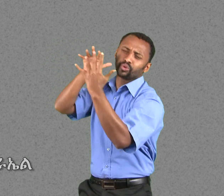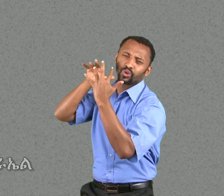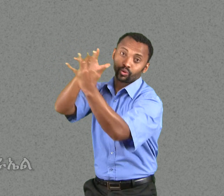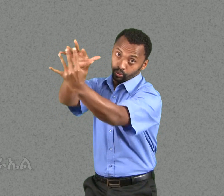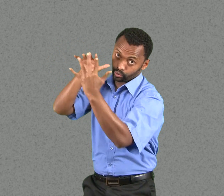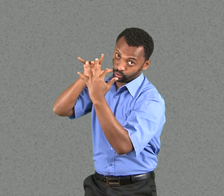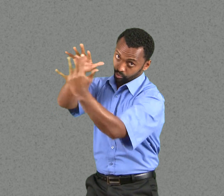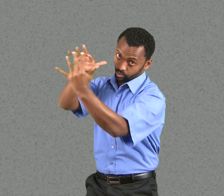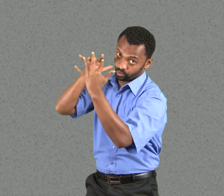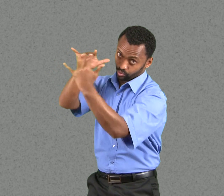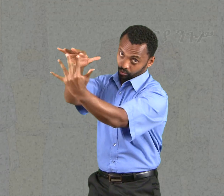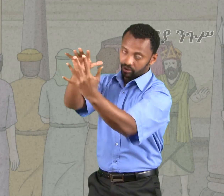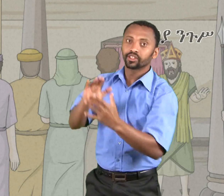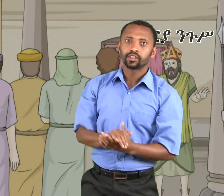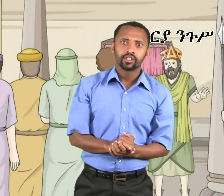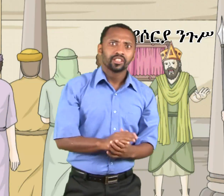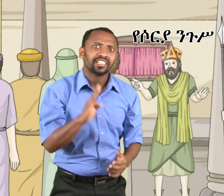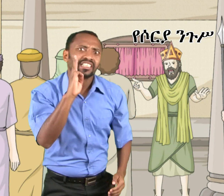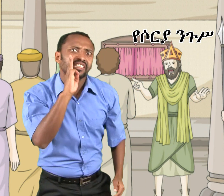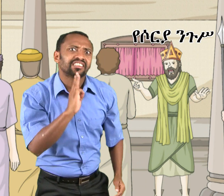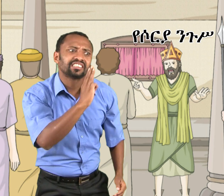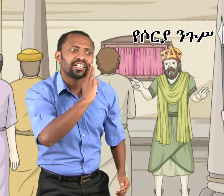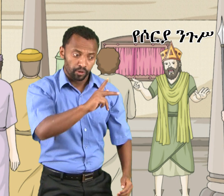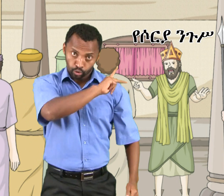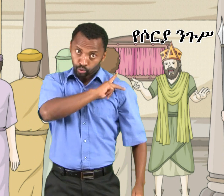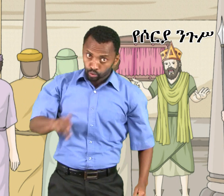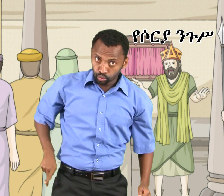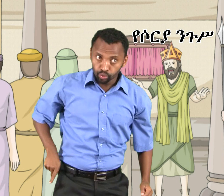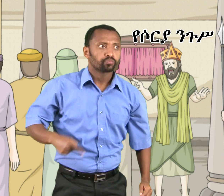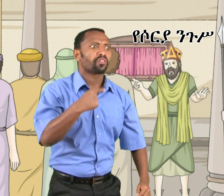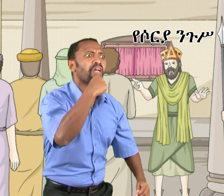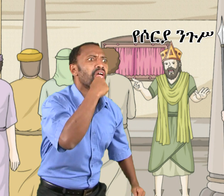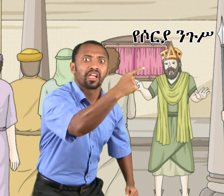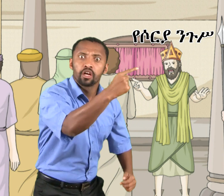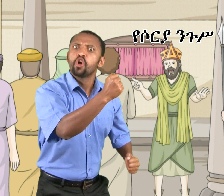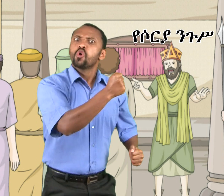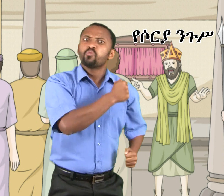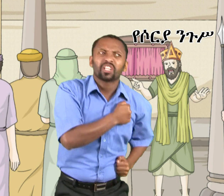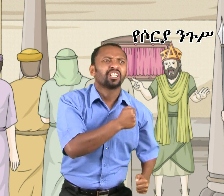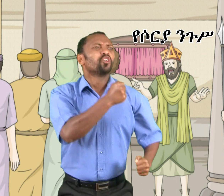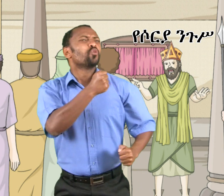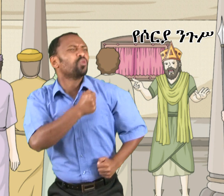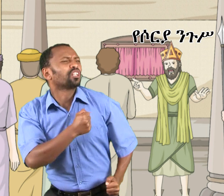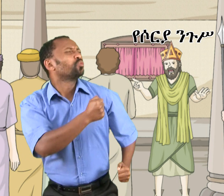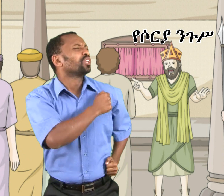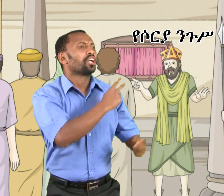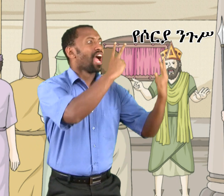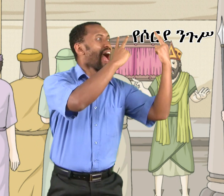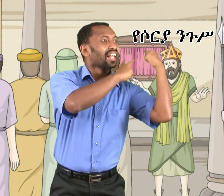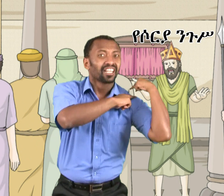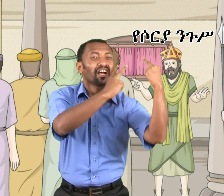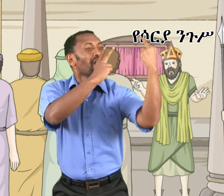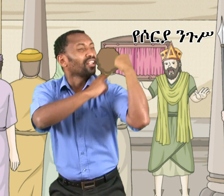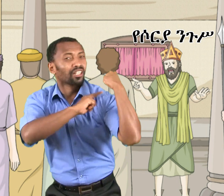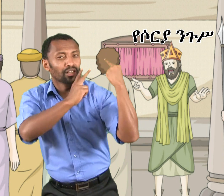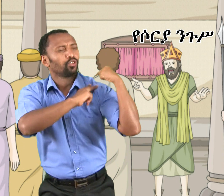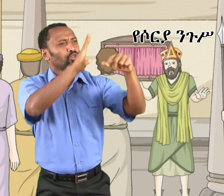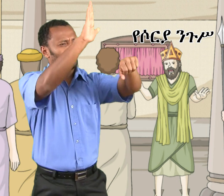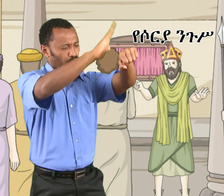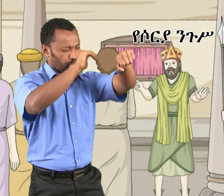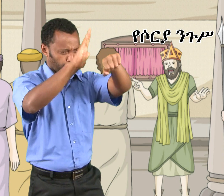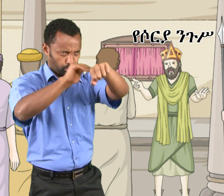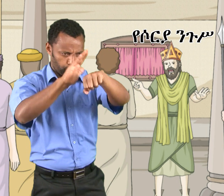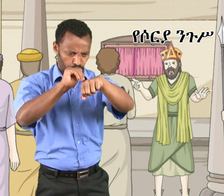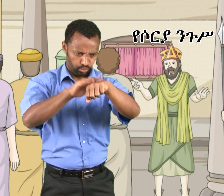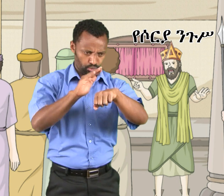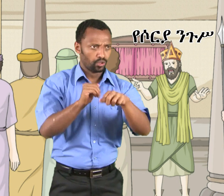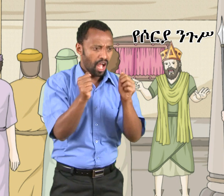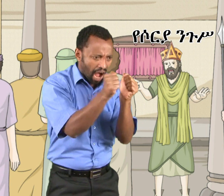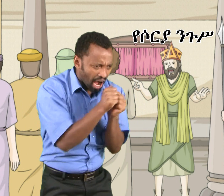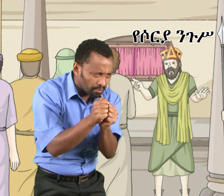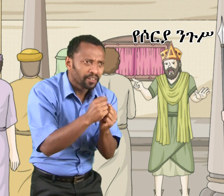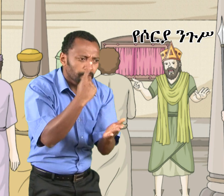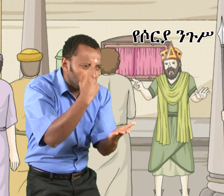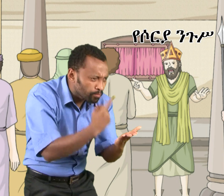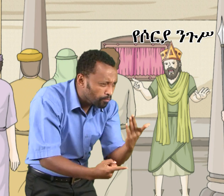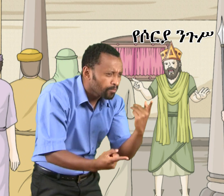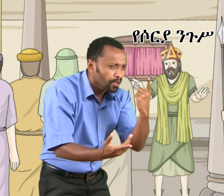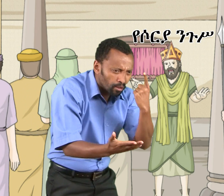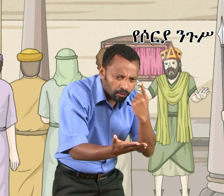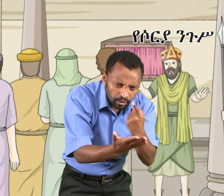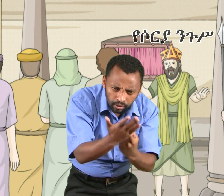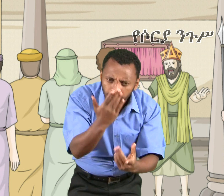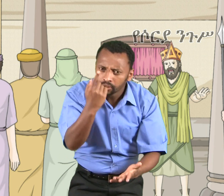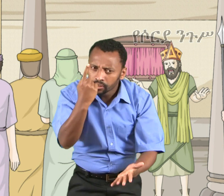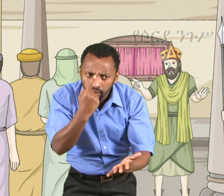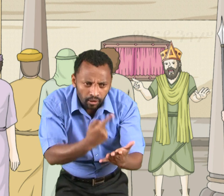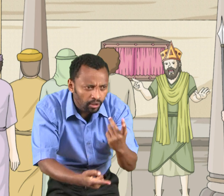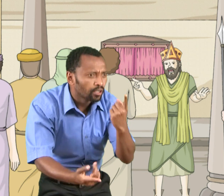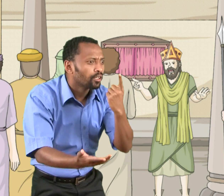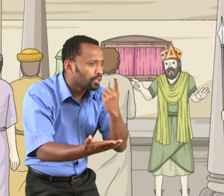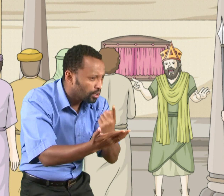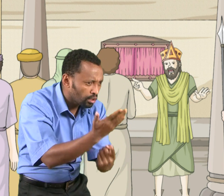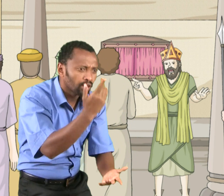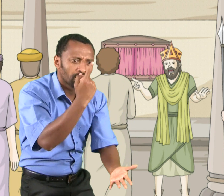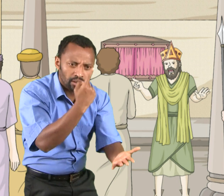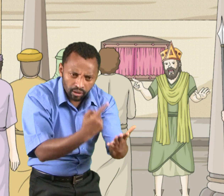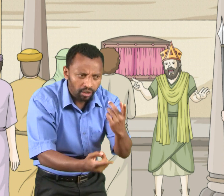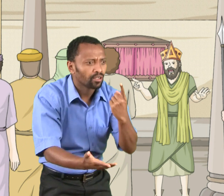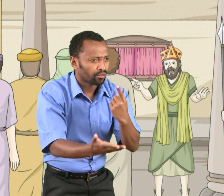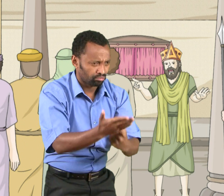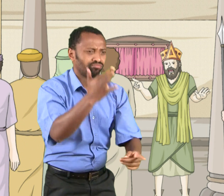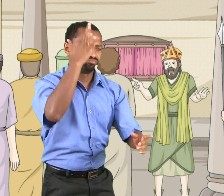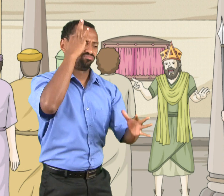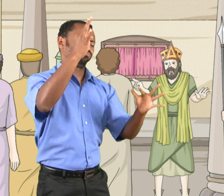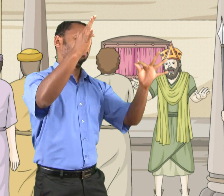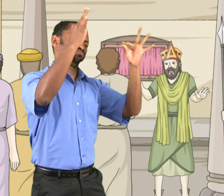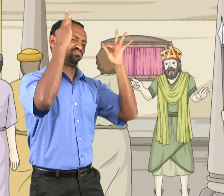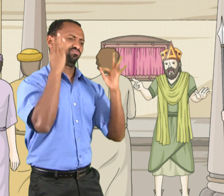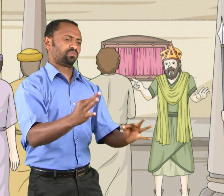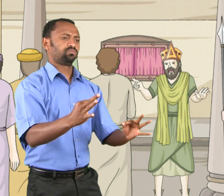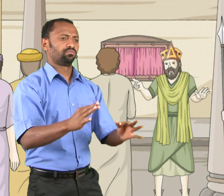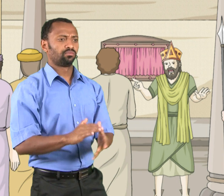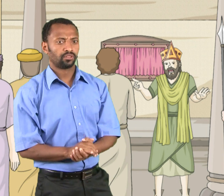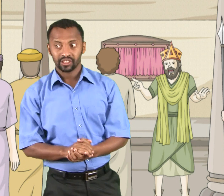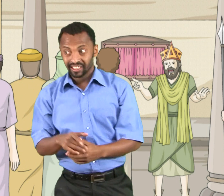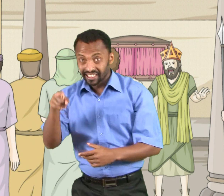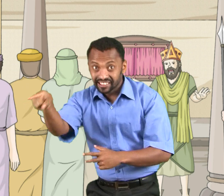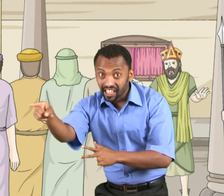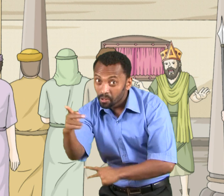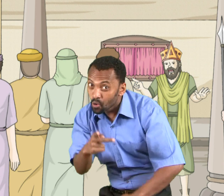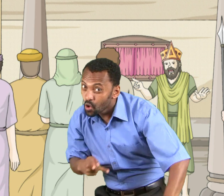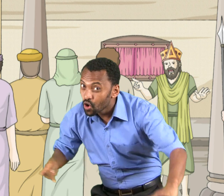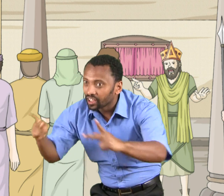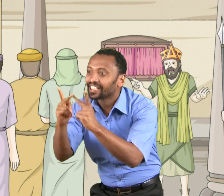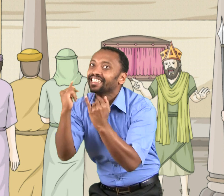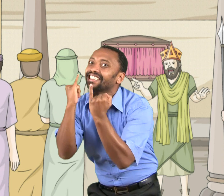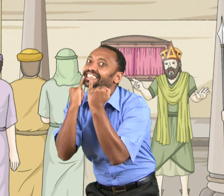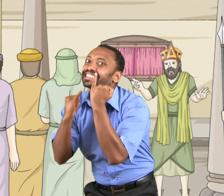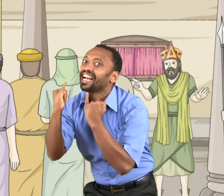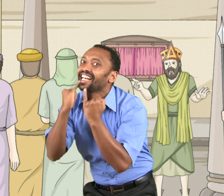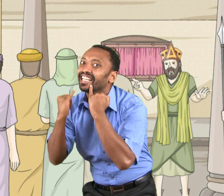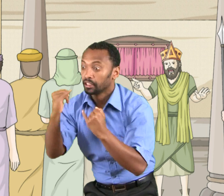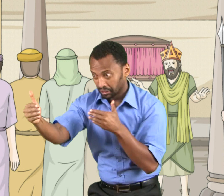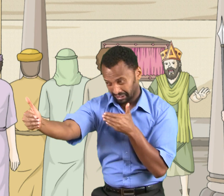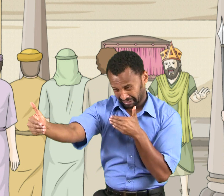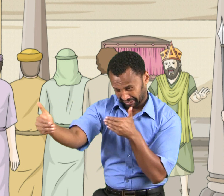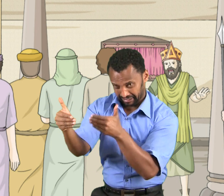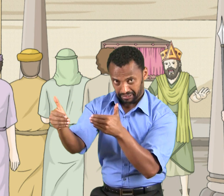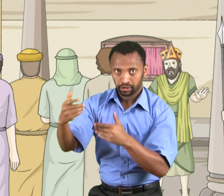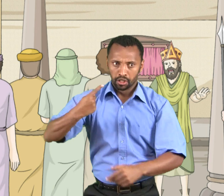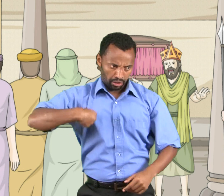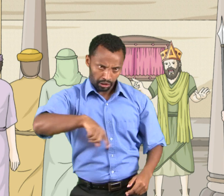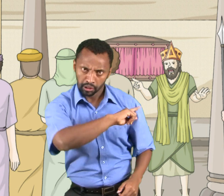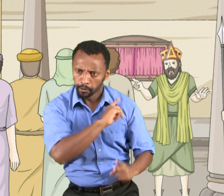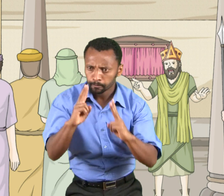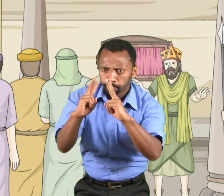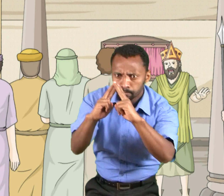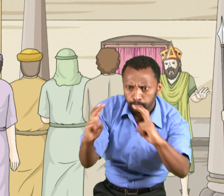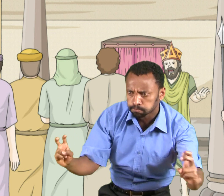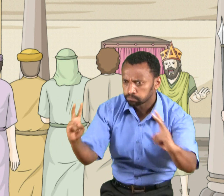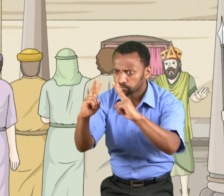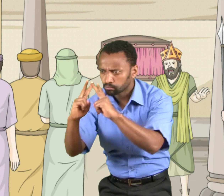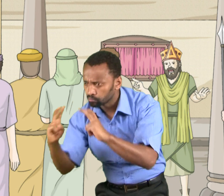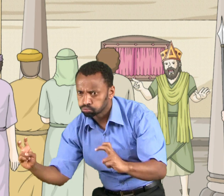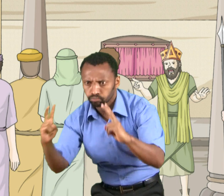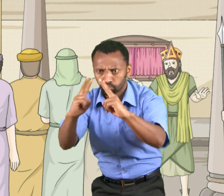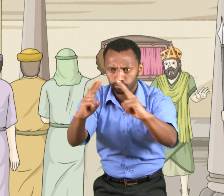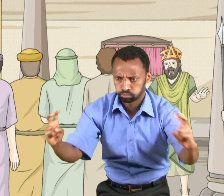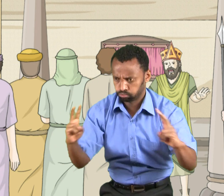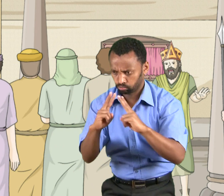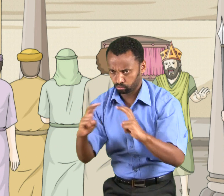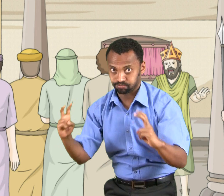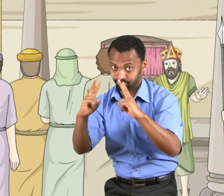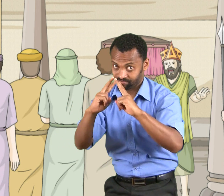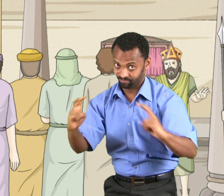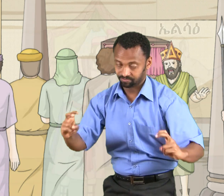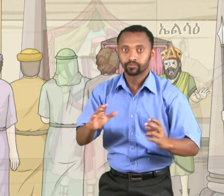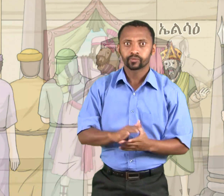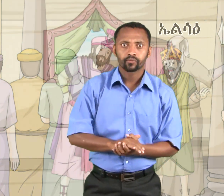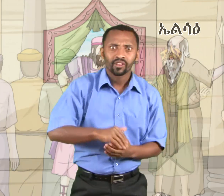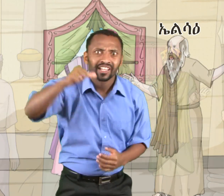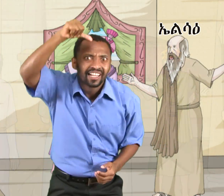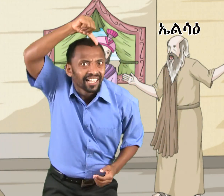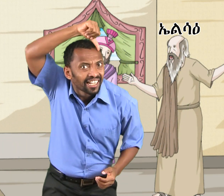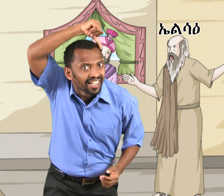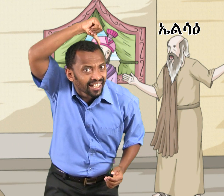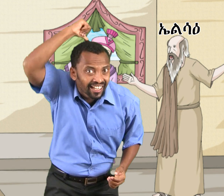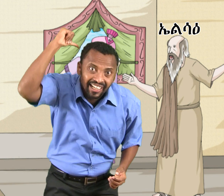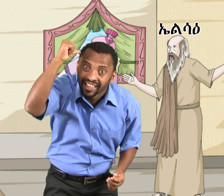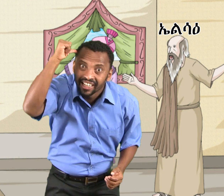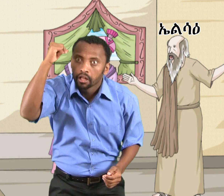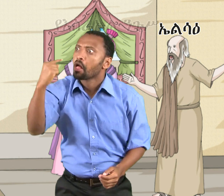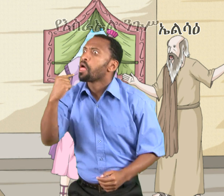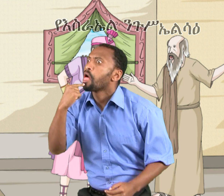After consulting with his servants, he said, “My camp will be in such and such a place.”